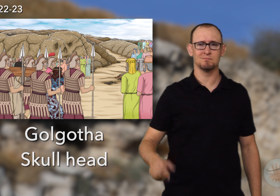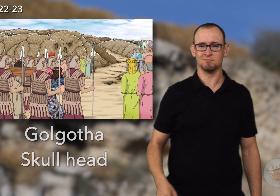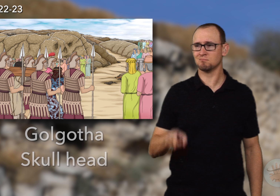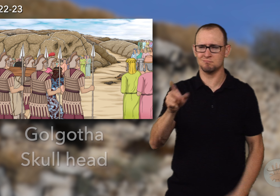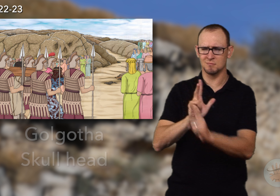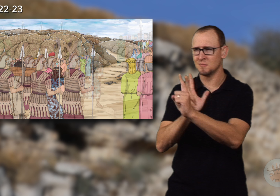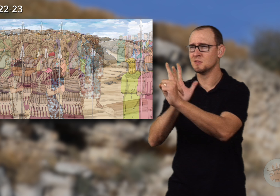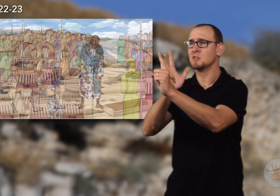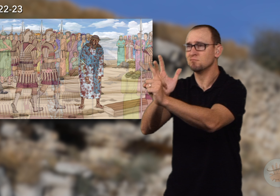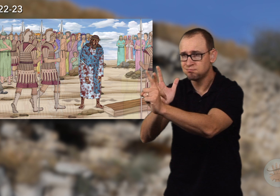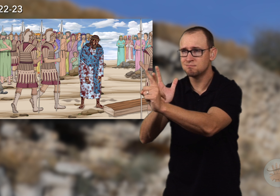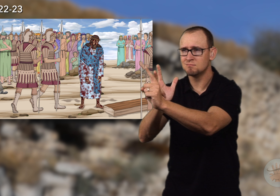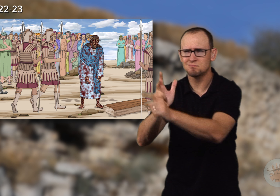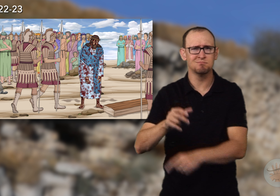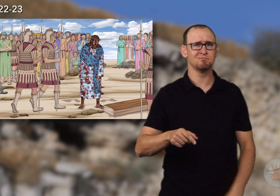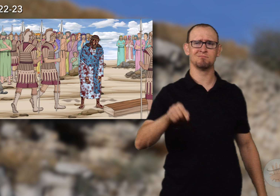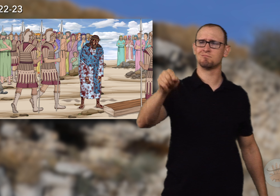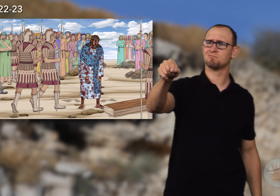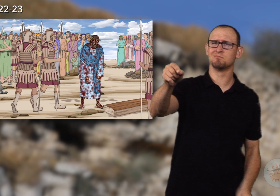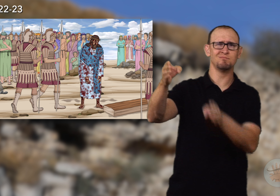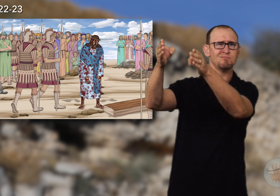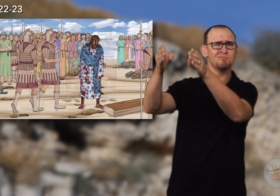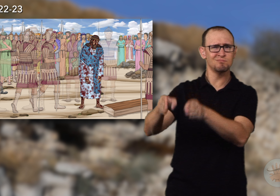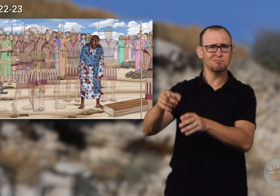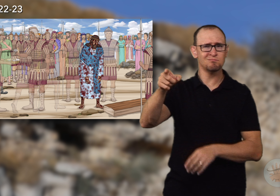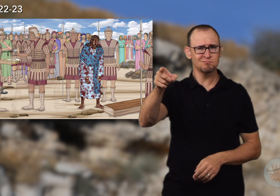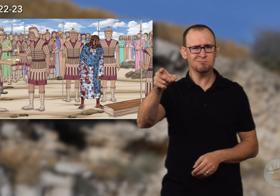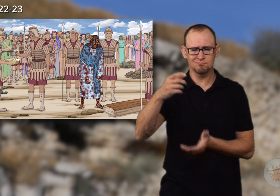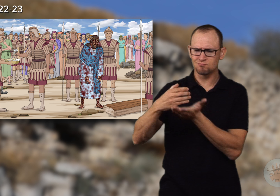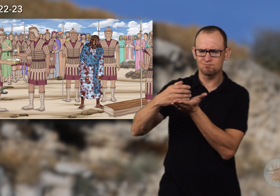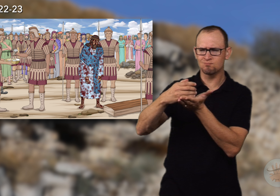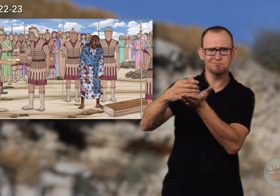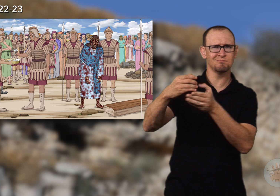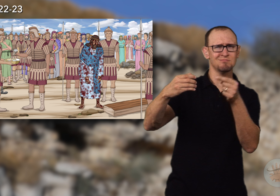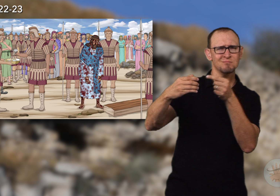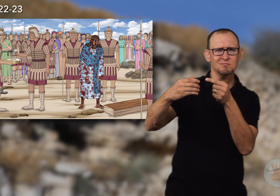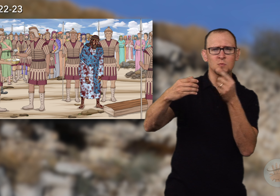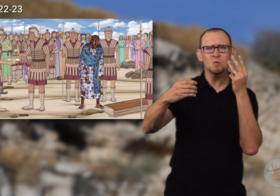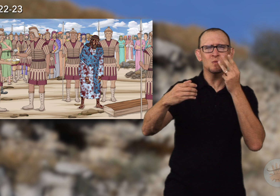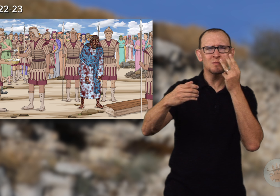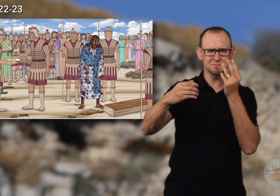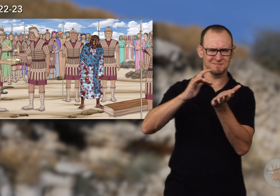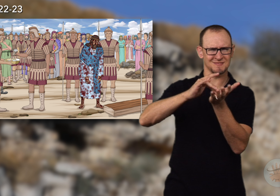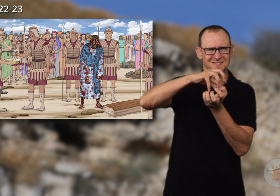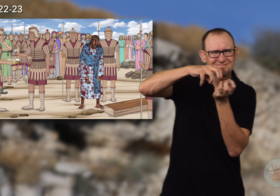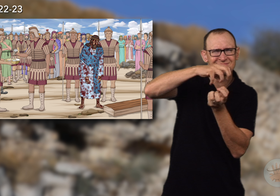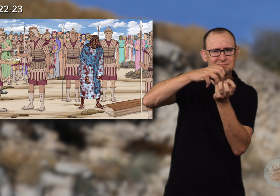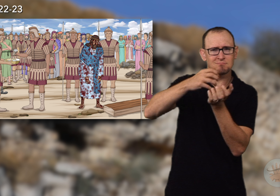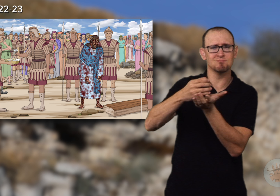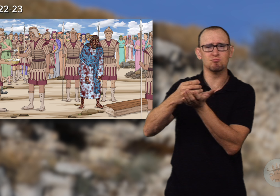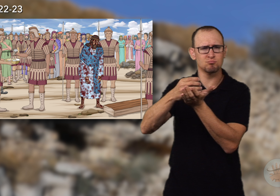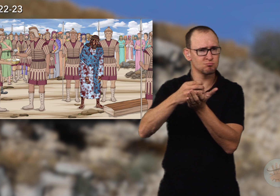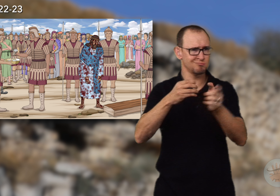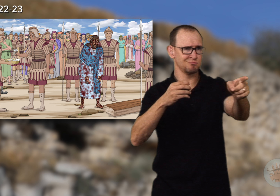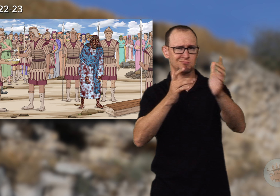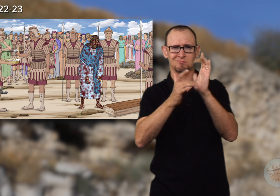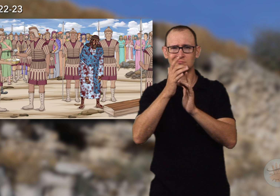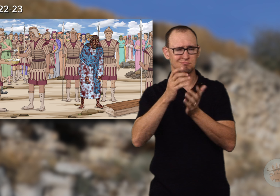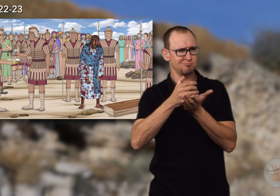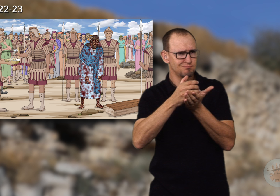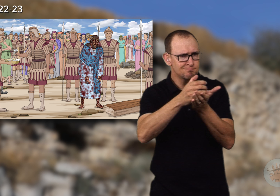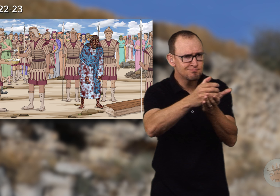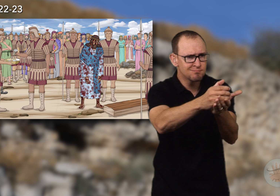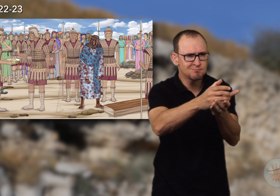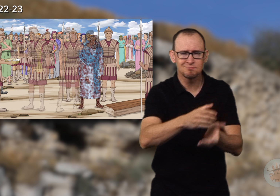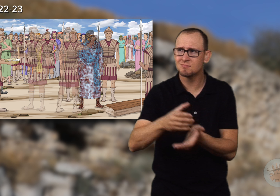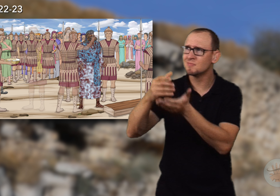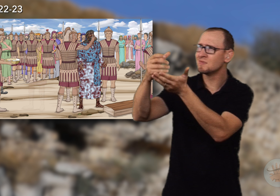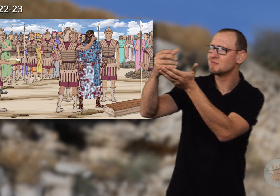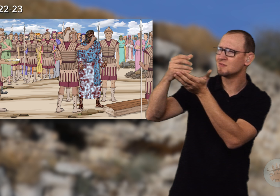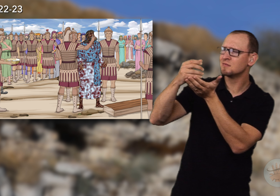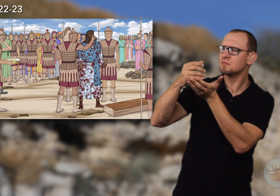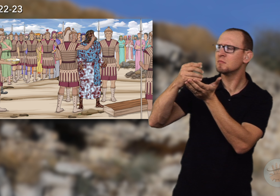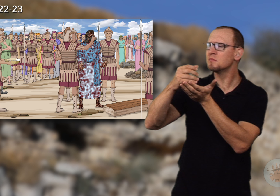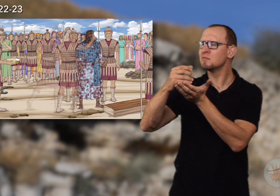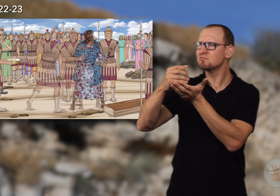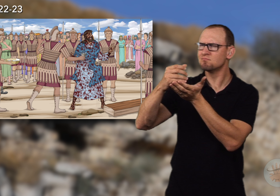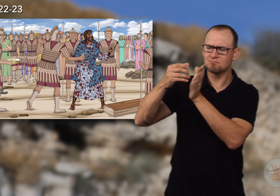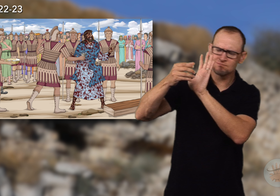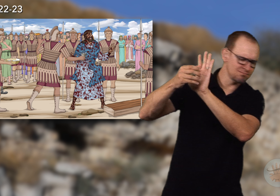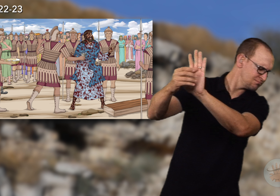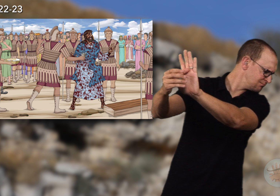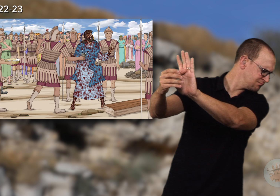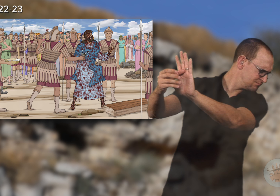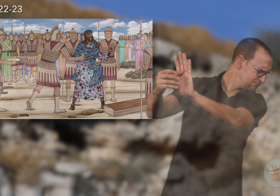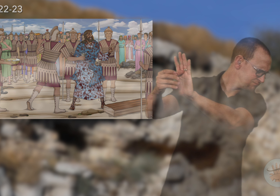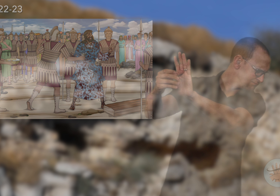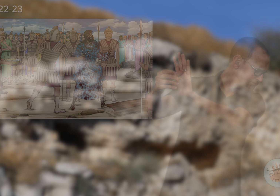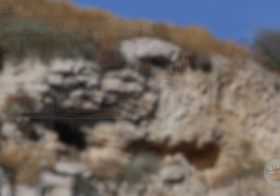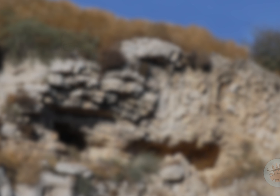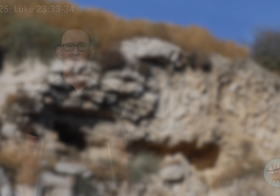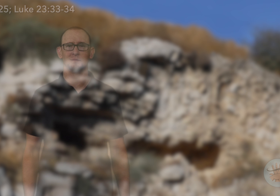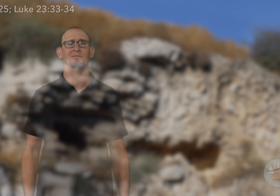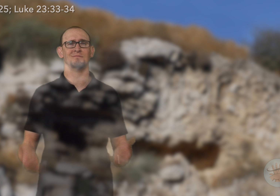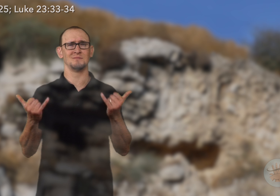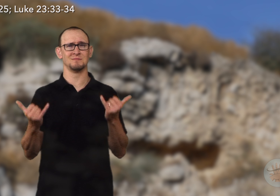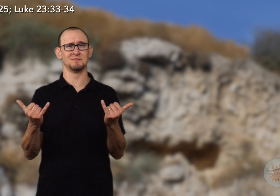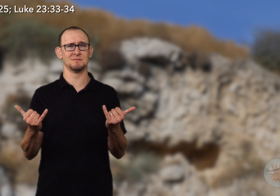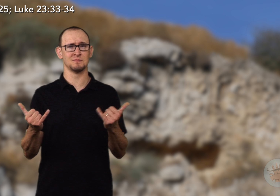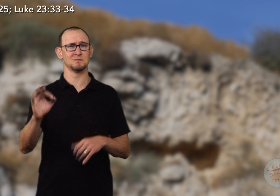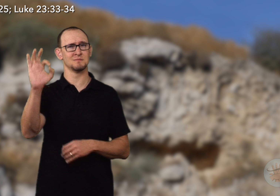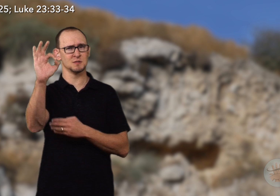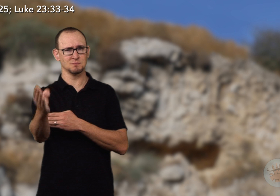There they offered Him wine mixed with myrrh, but He did not take it.